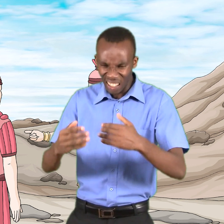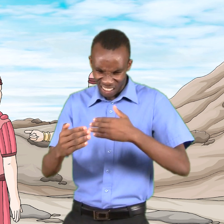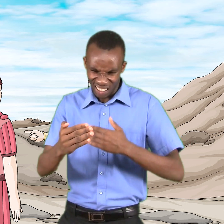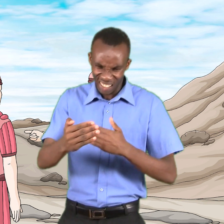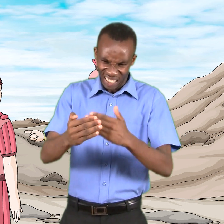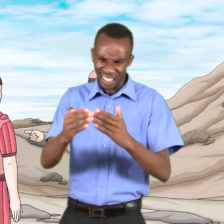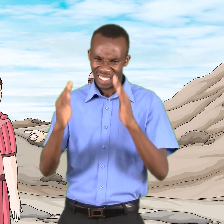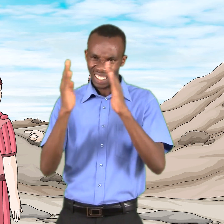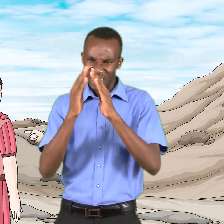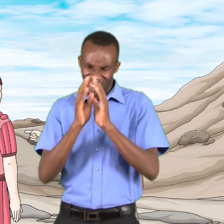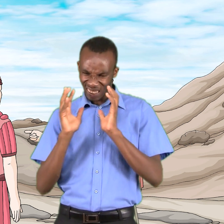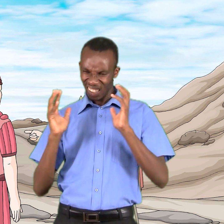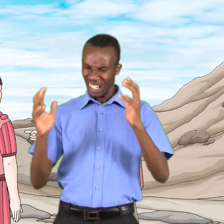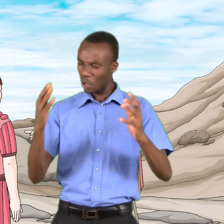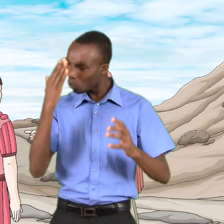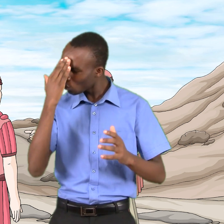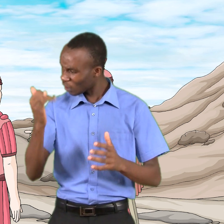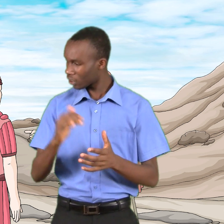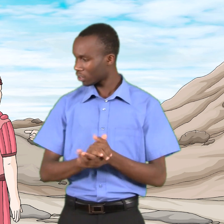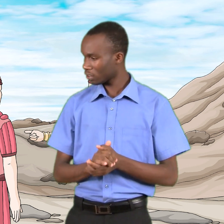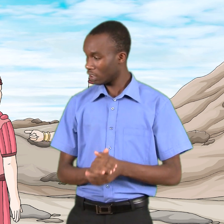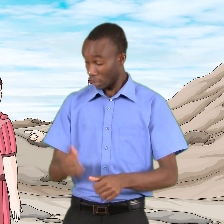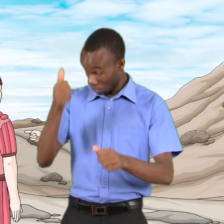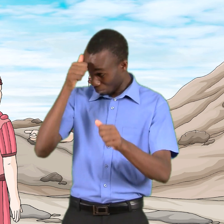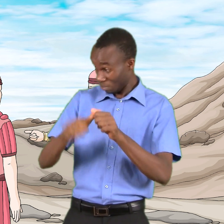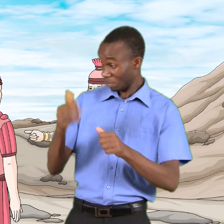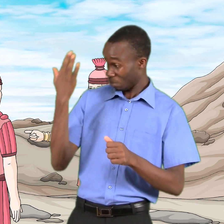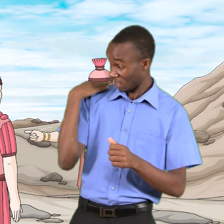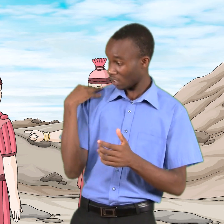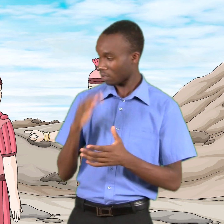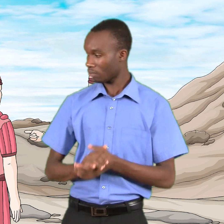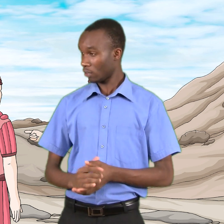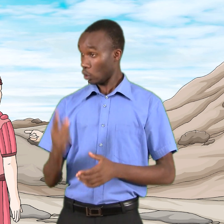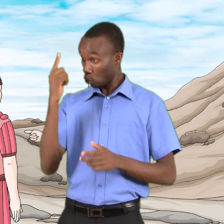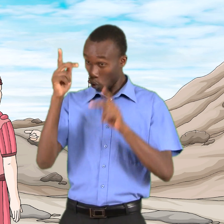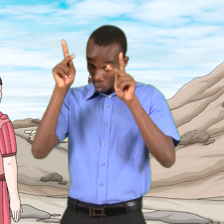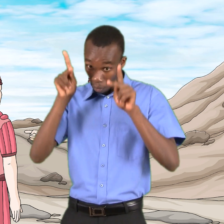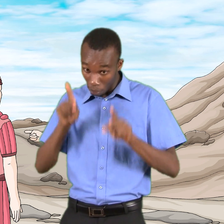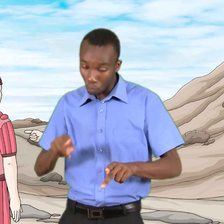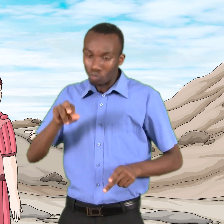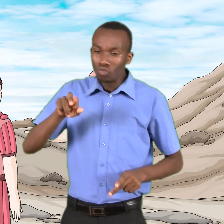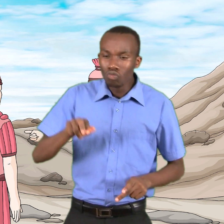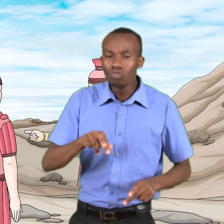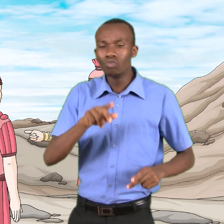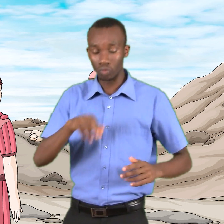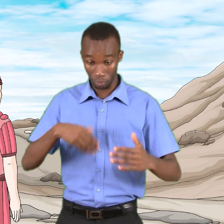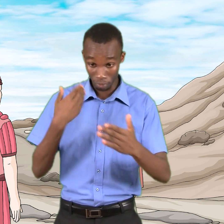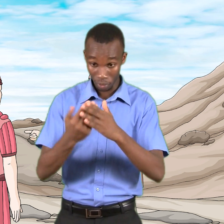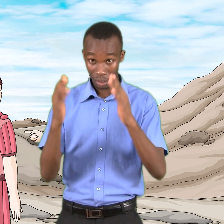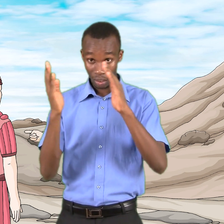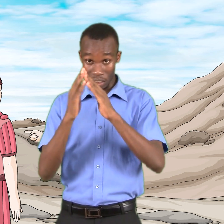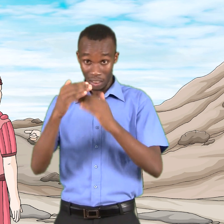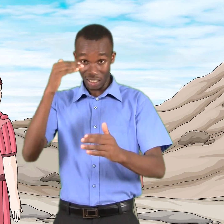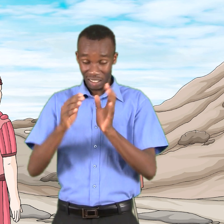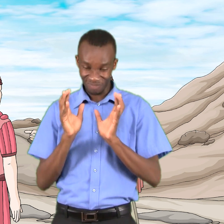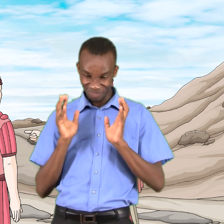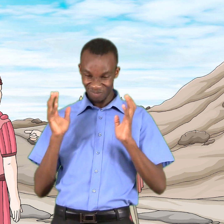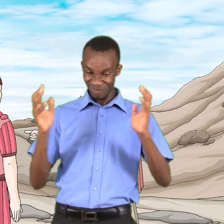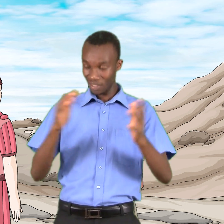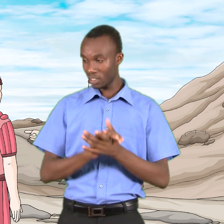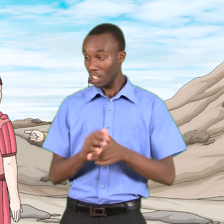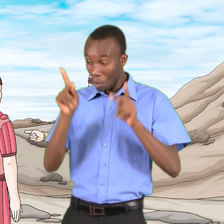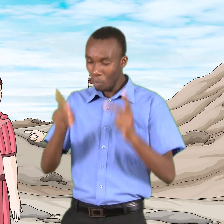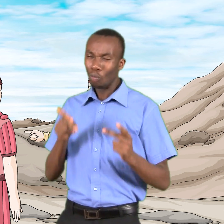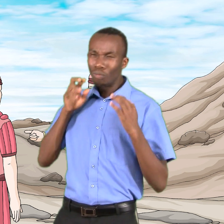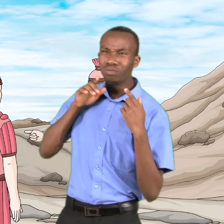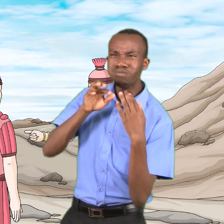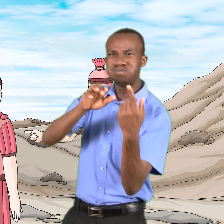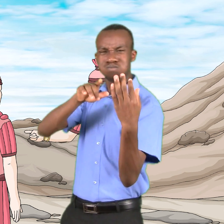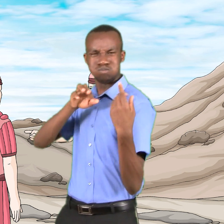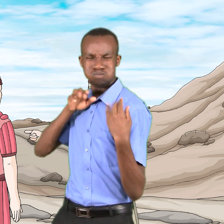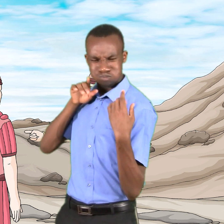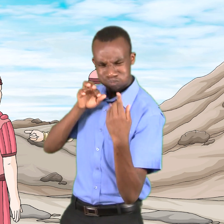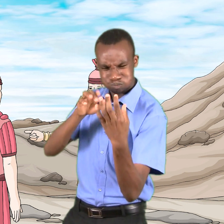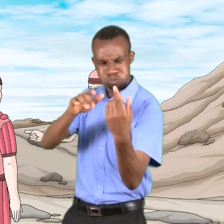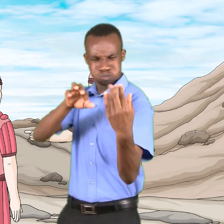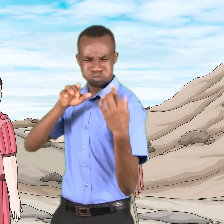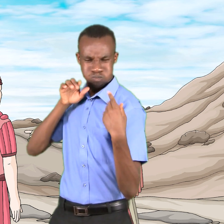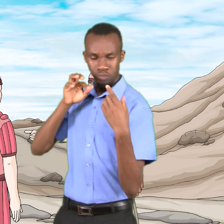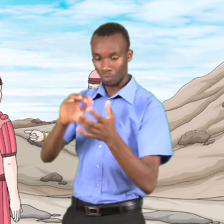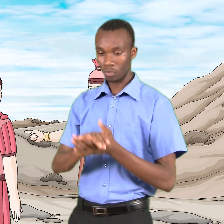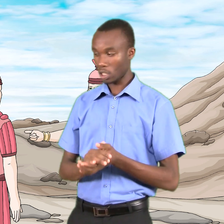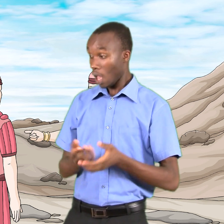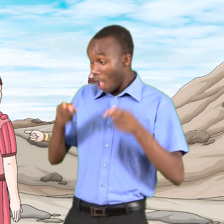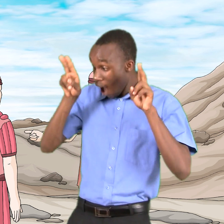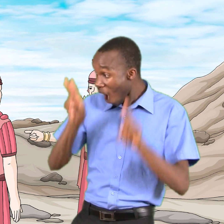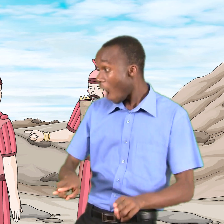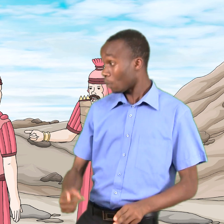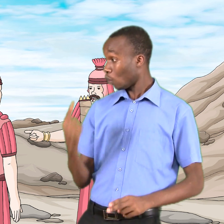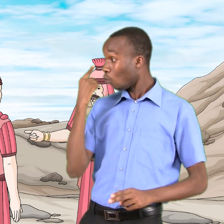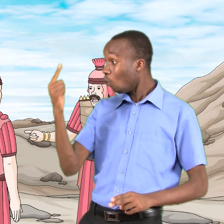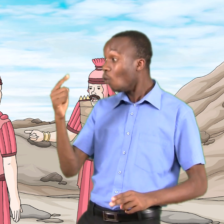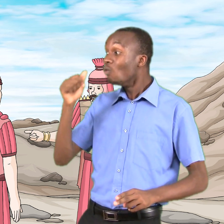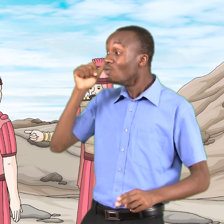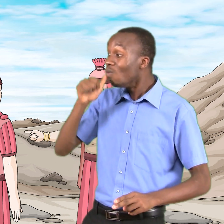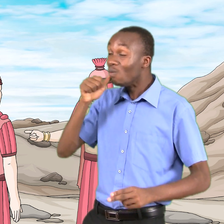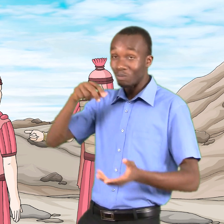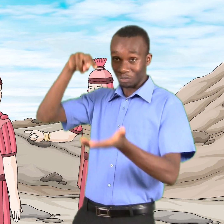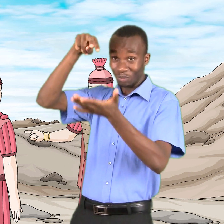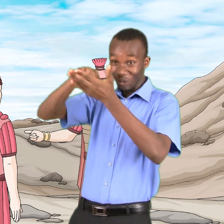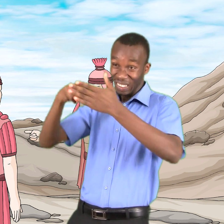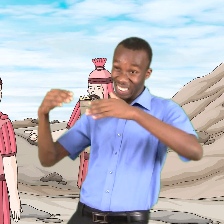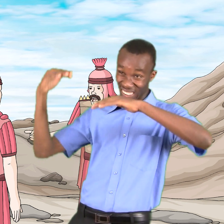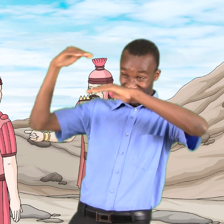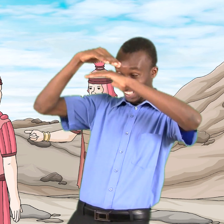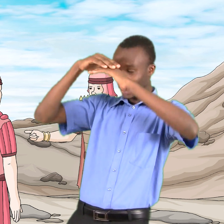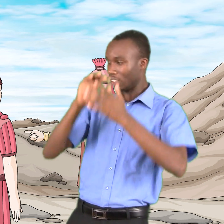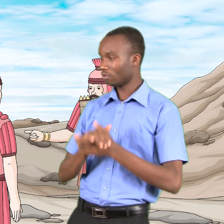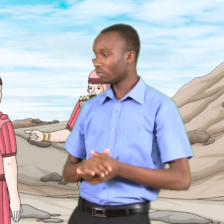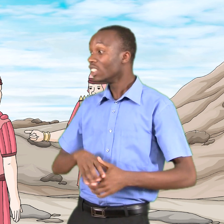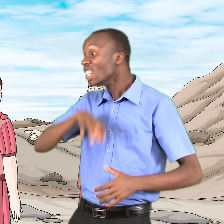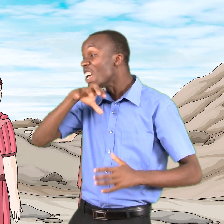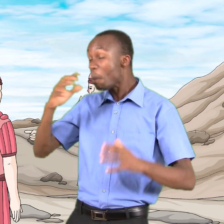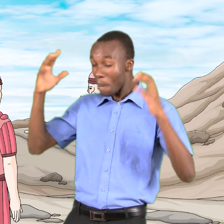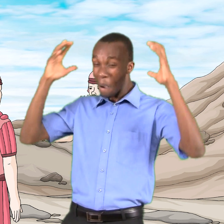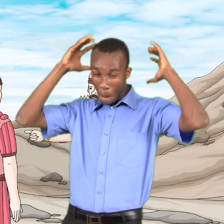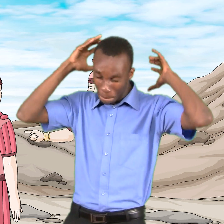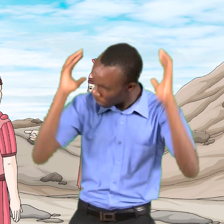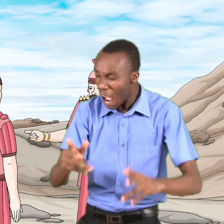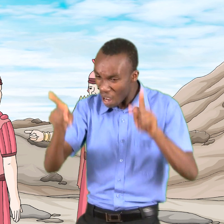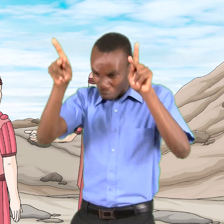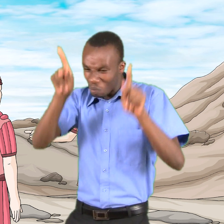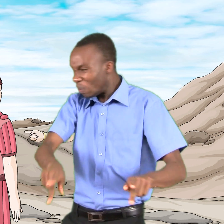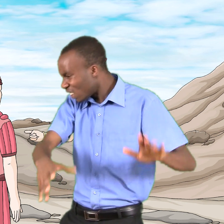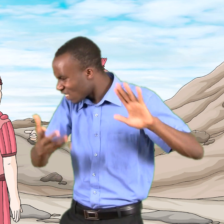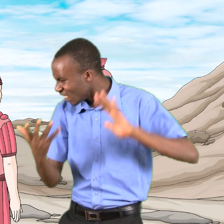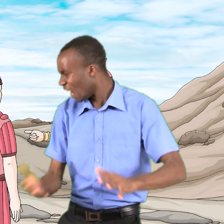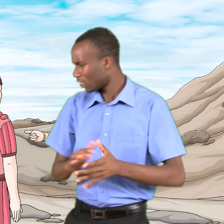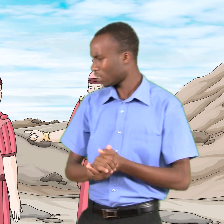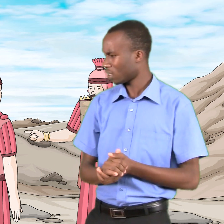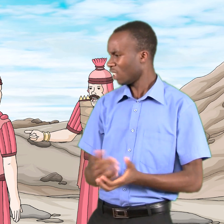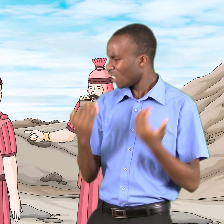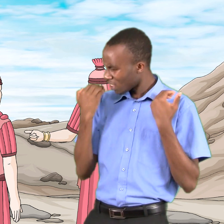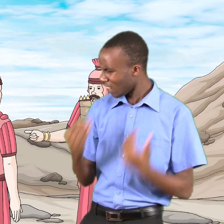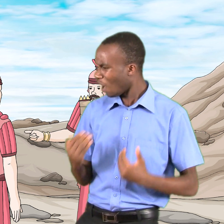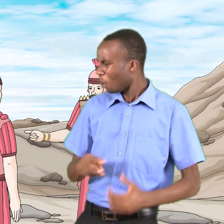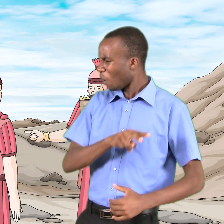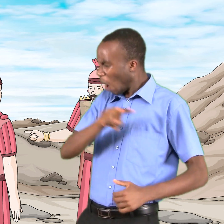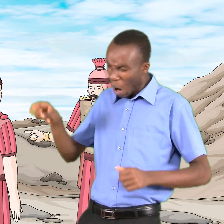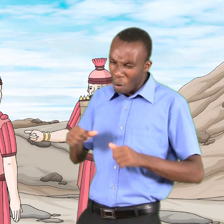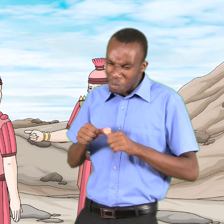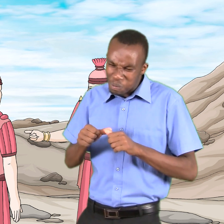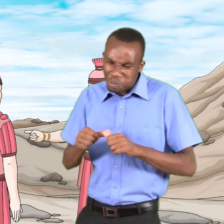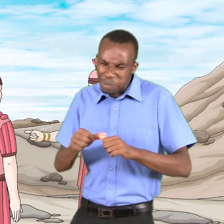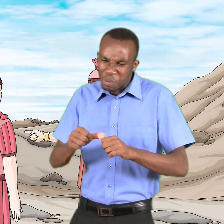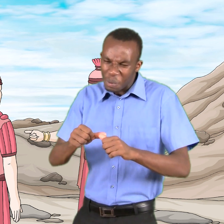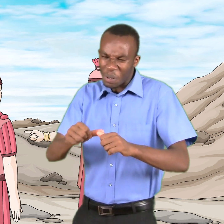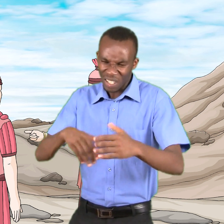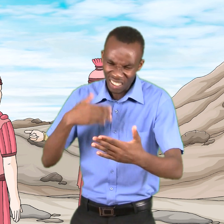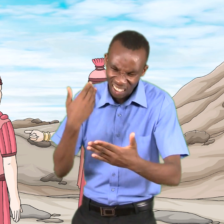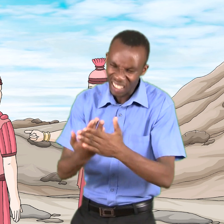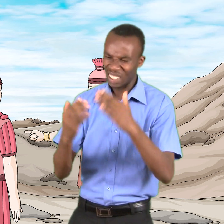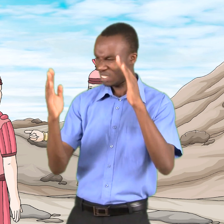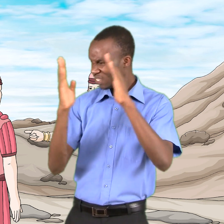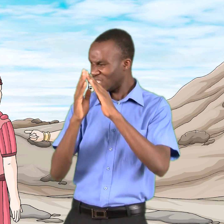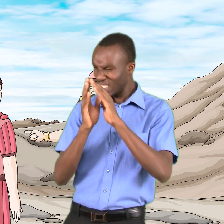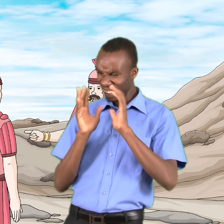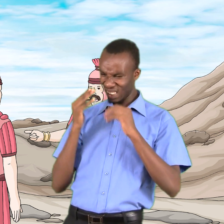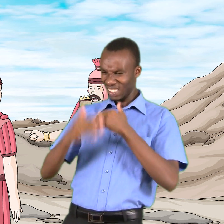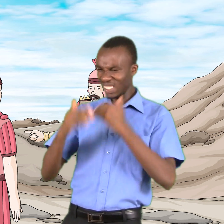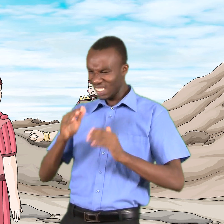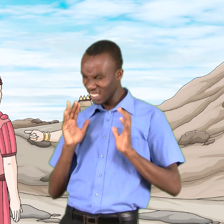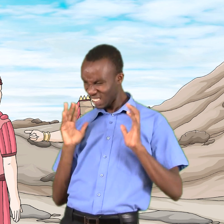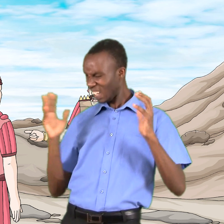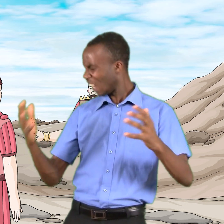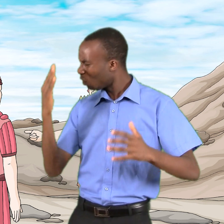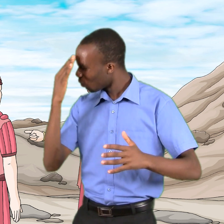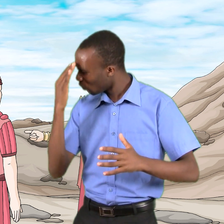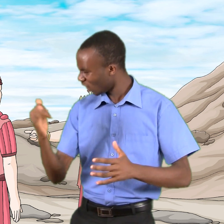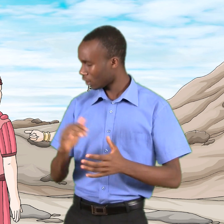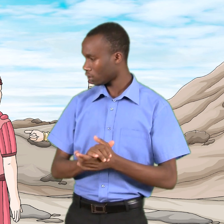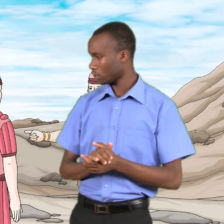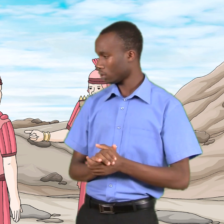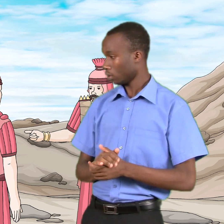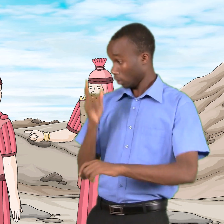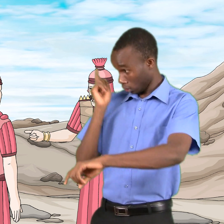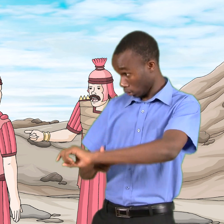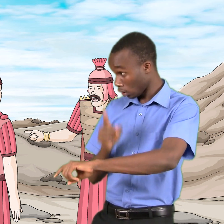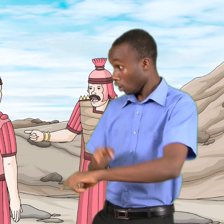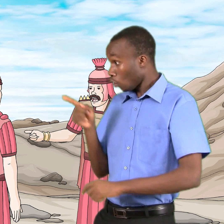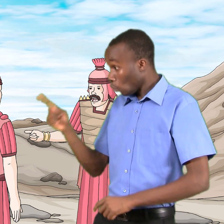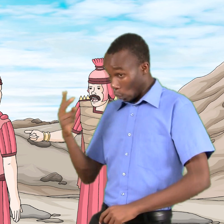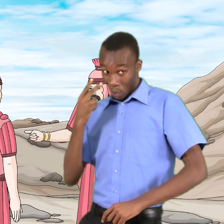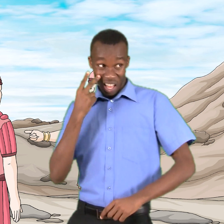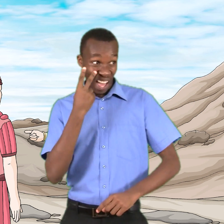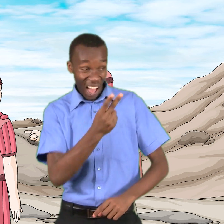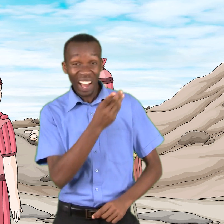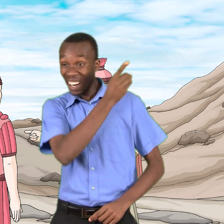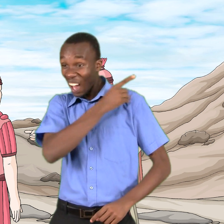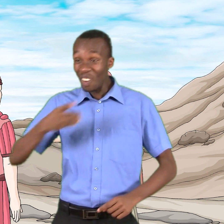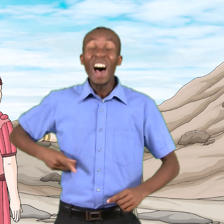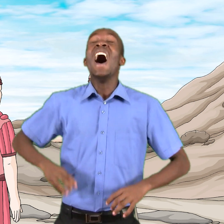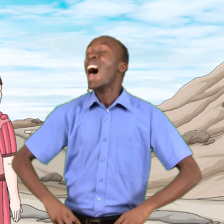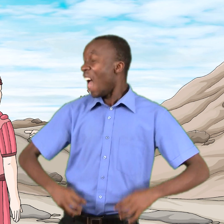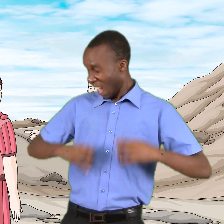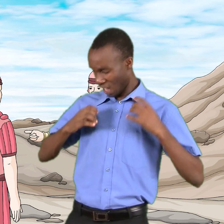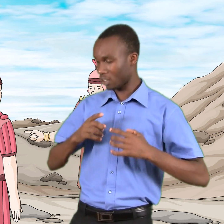Did you not realize they would shoot from atop the wall? Who was the one to strike Abimelech son of Jerubbesheth ? Was it not a woman who dropped an upper millstone on him from the wall, so that he died in Thebez?